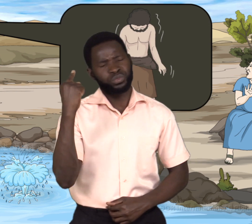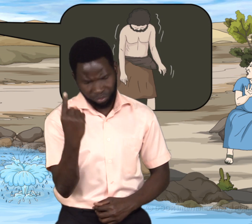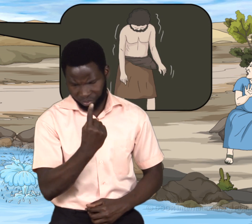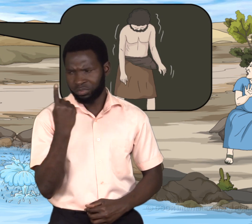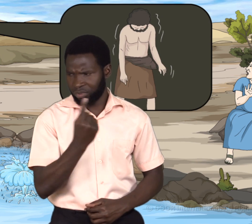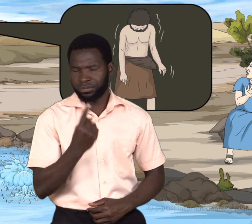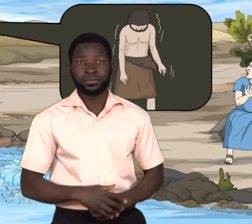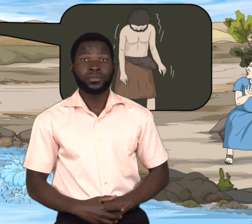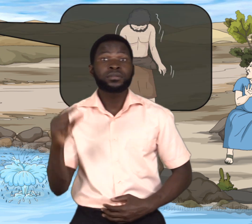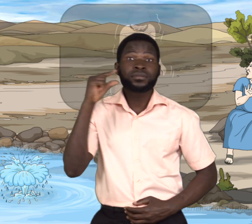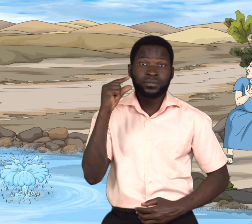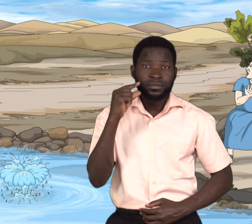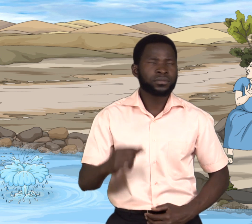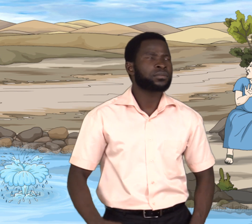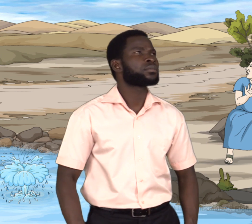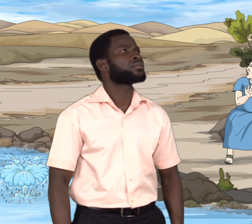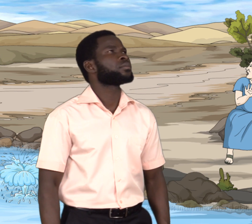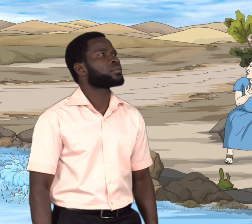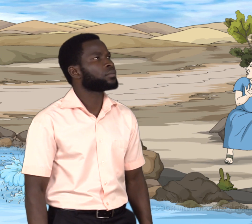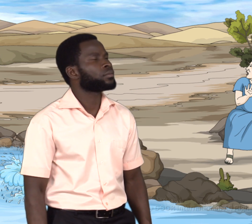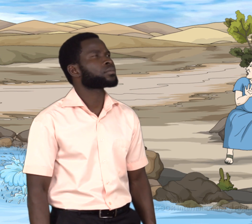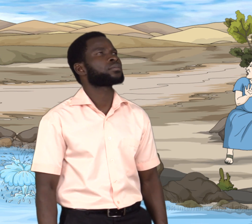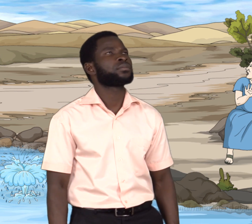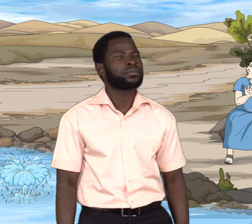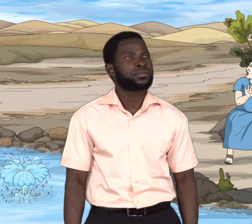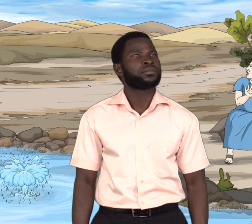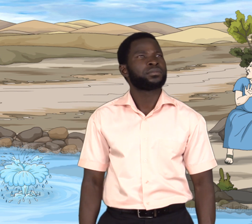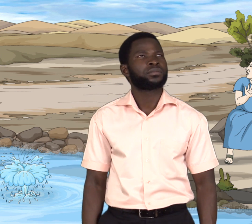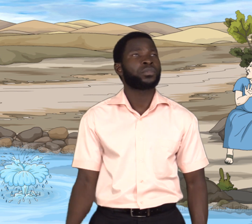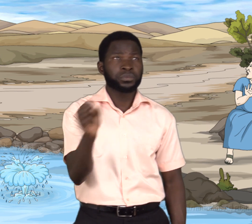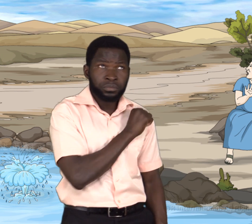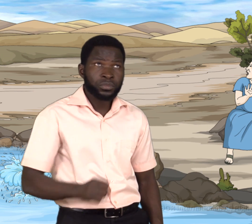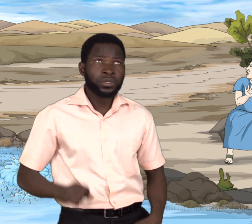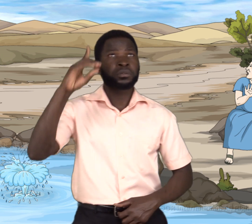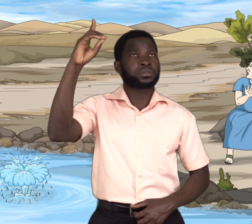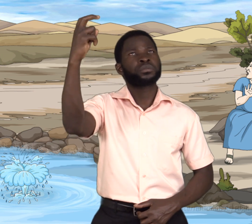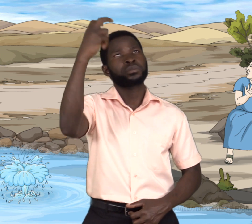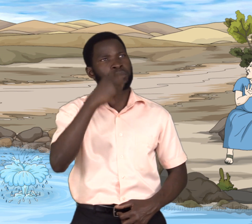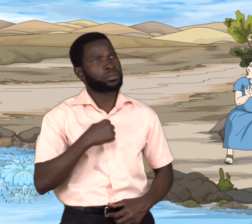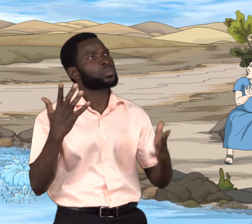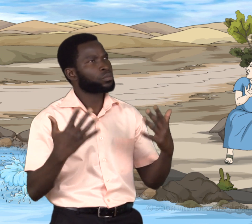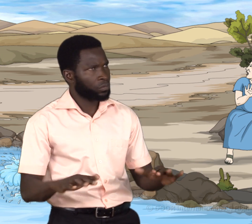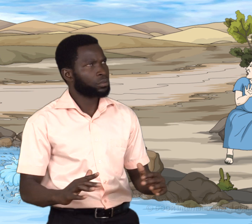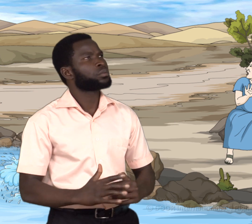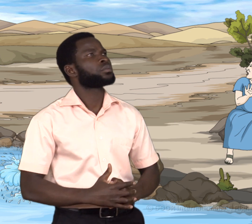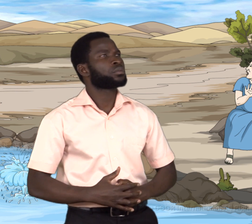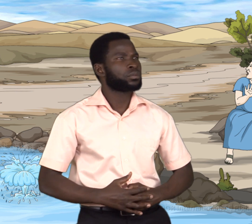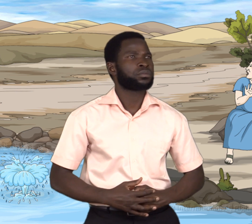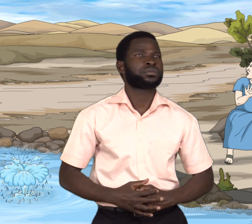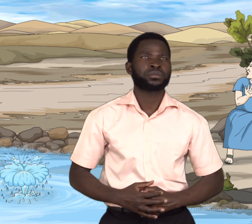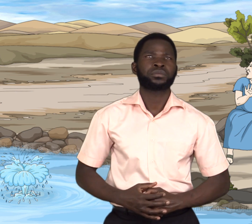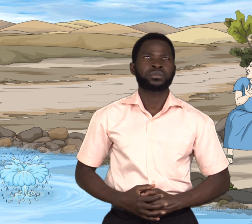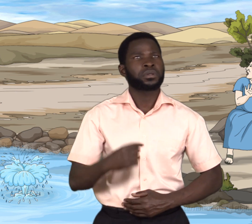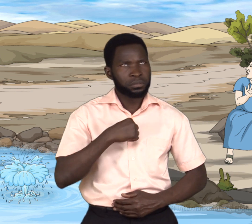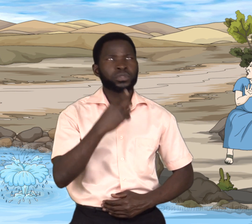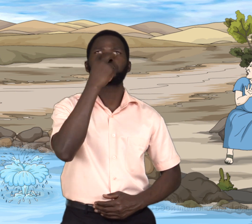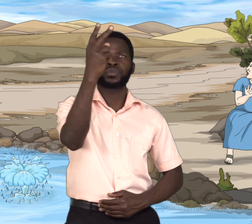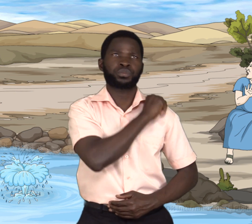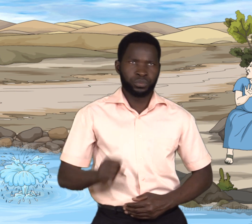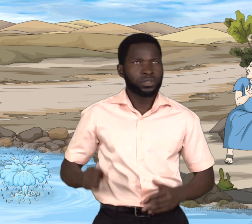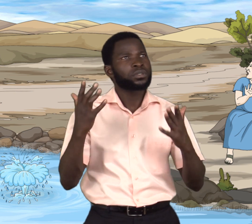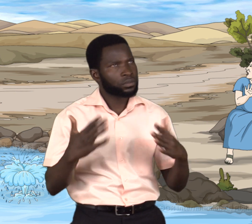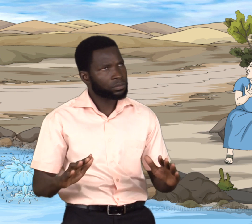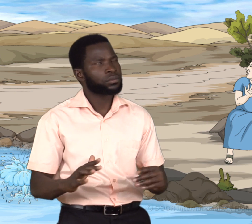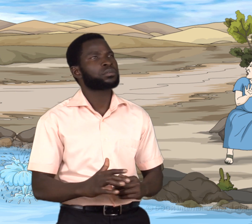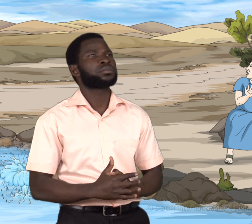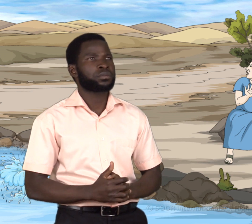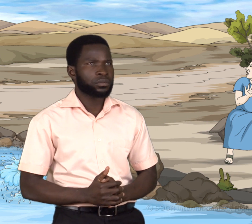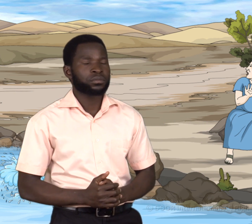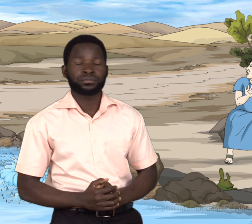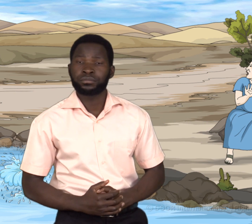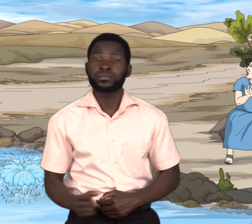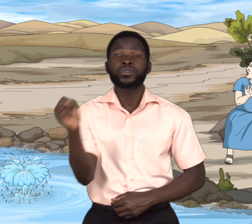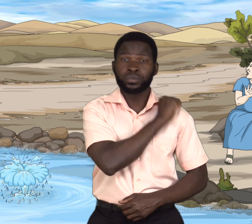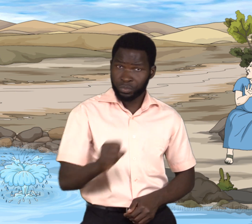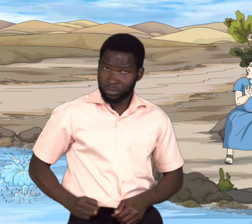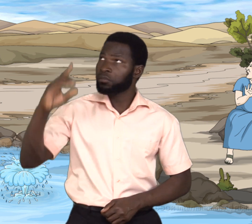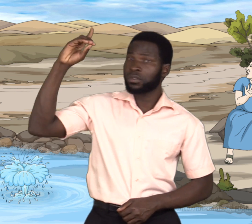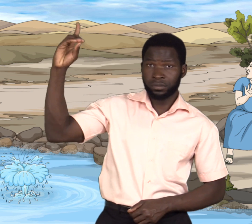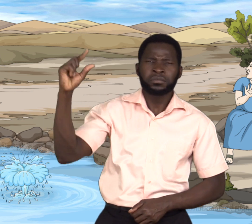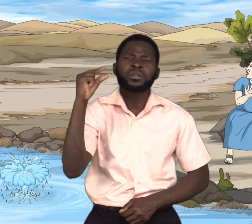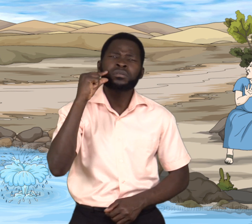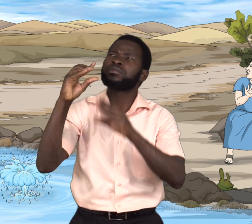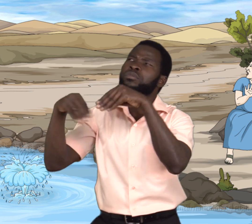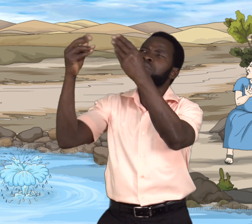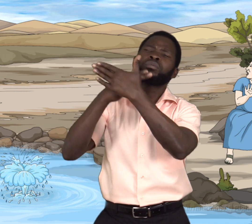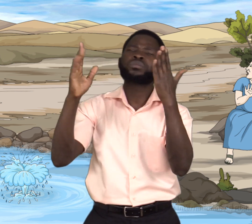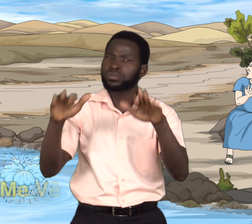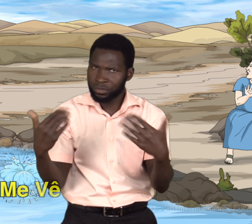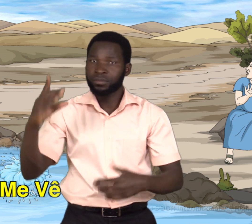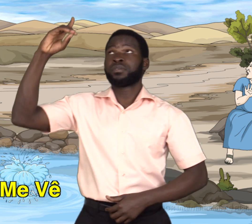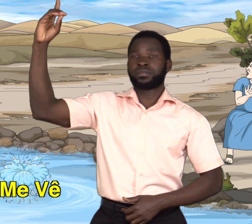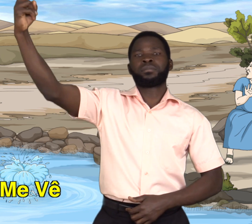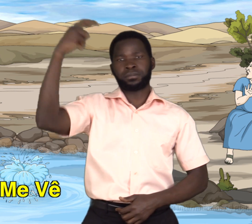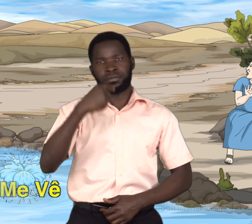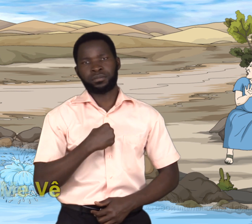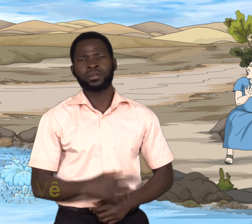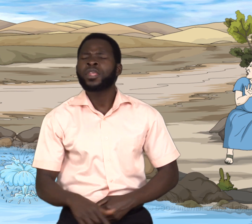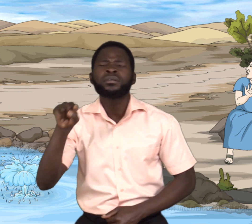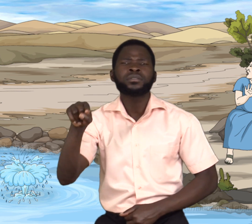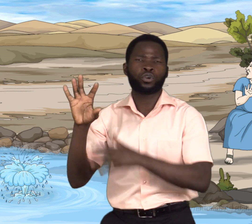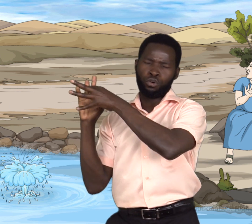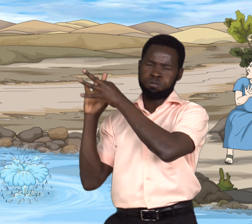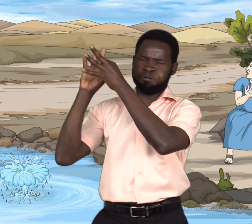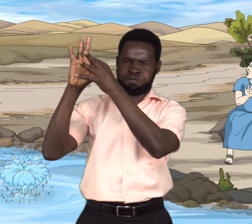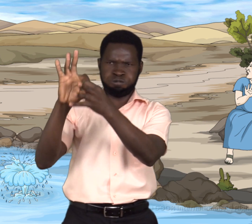So Hagar gave this name to the LORD who had spoken to her: “You are the God who sees me,” for she said, “Here I have seen the One who sees me!”